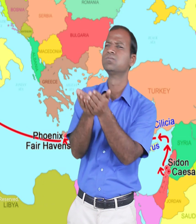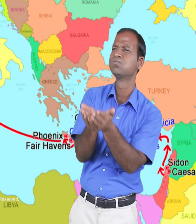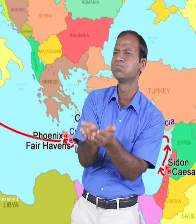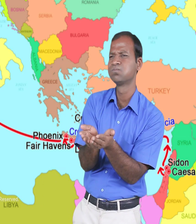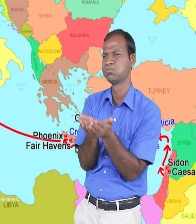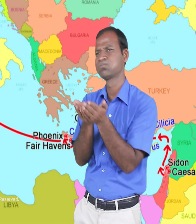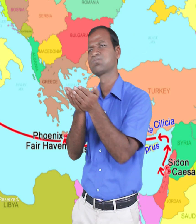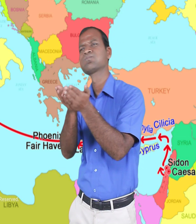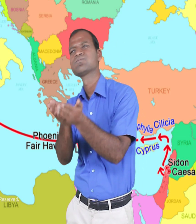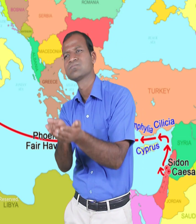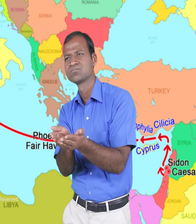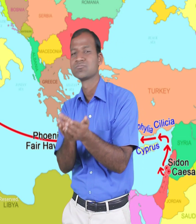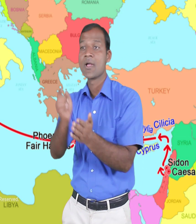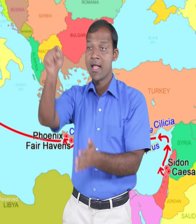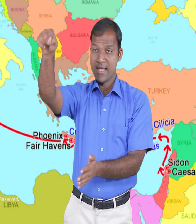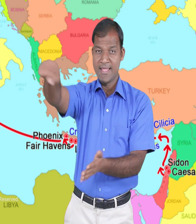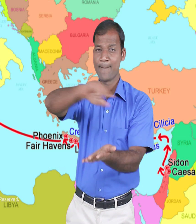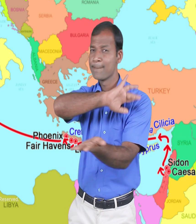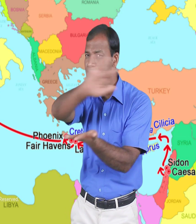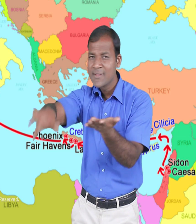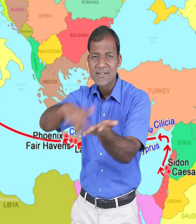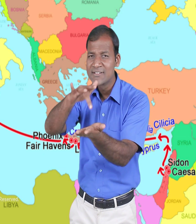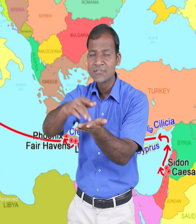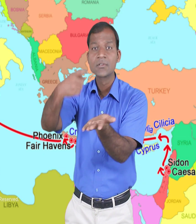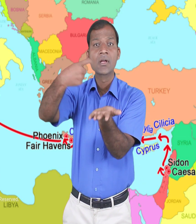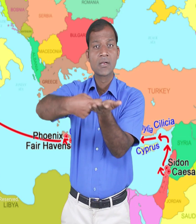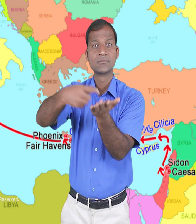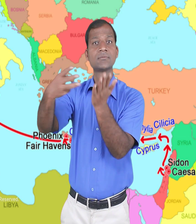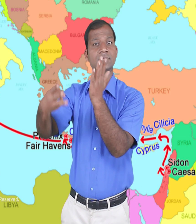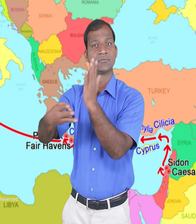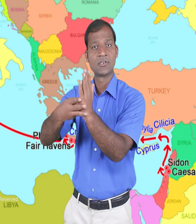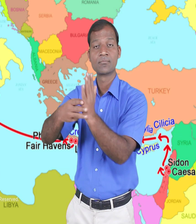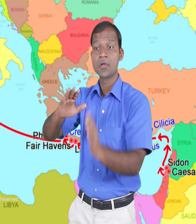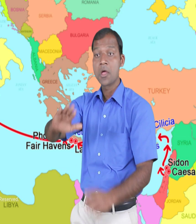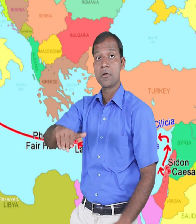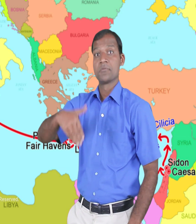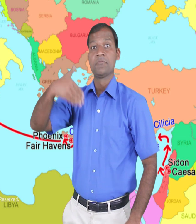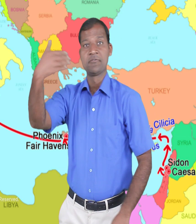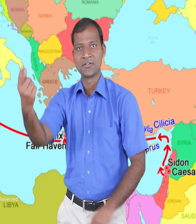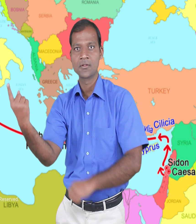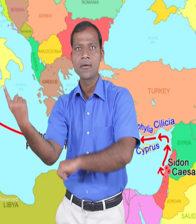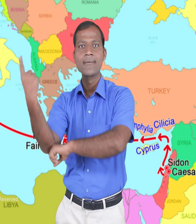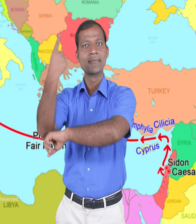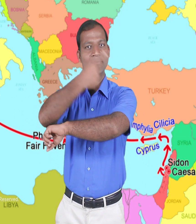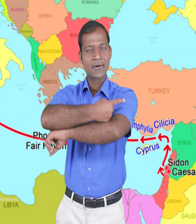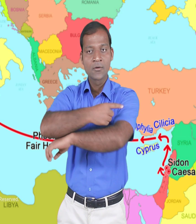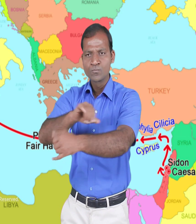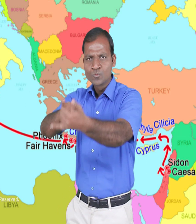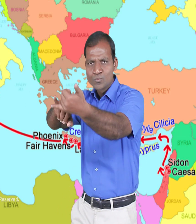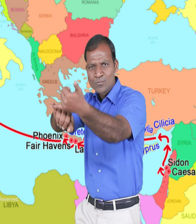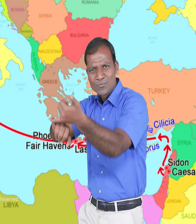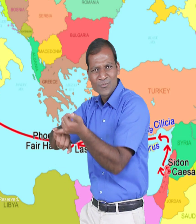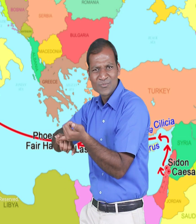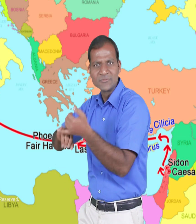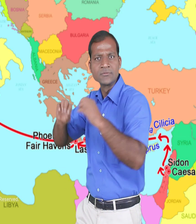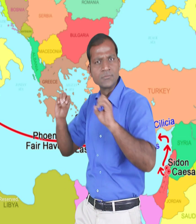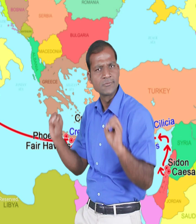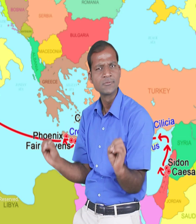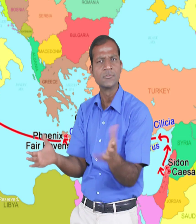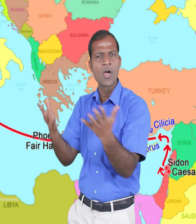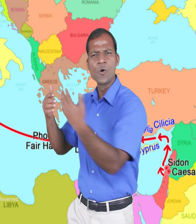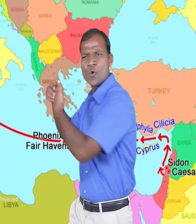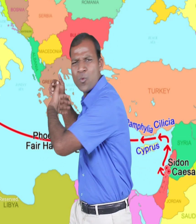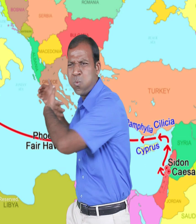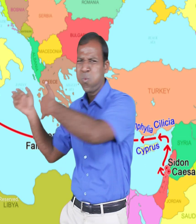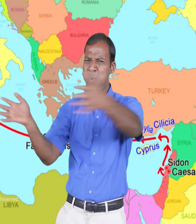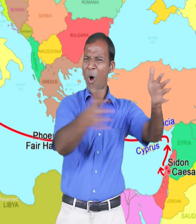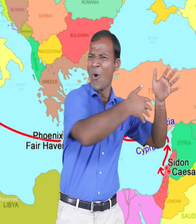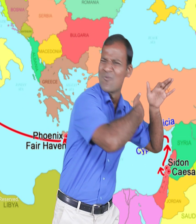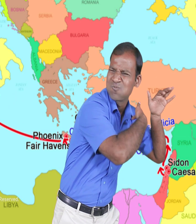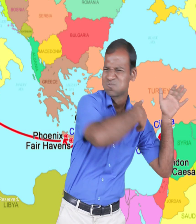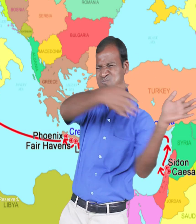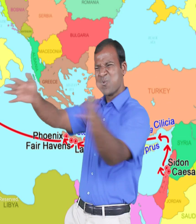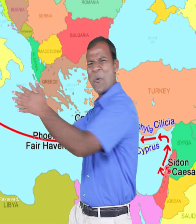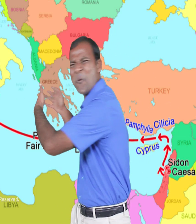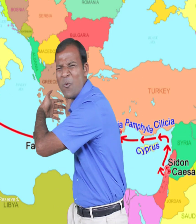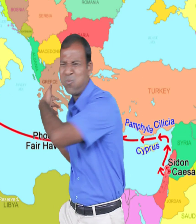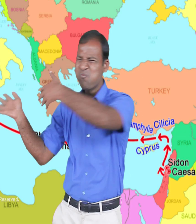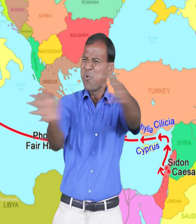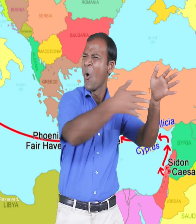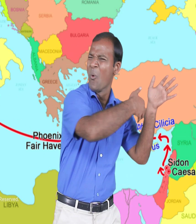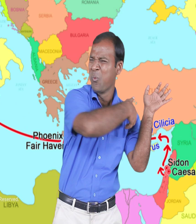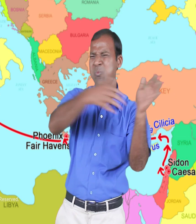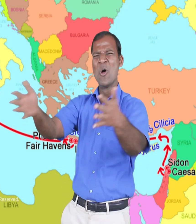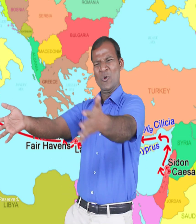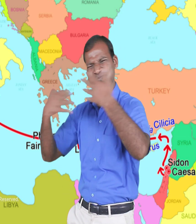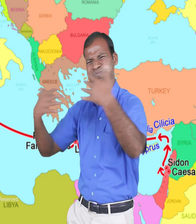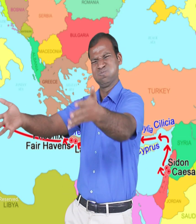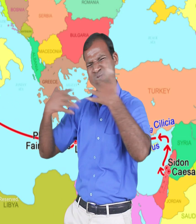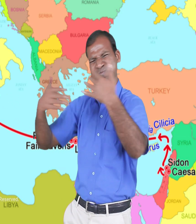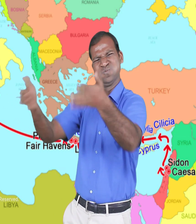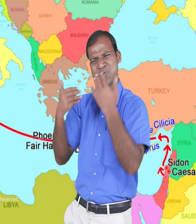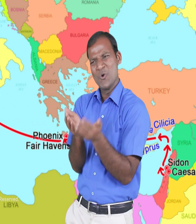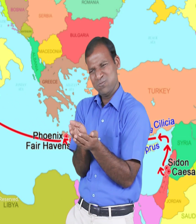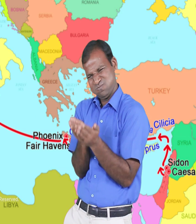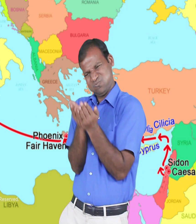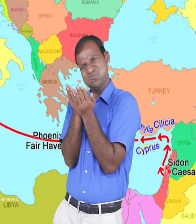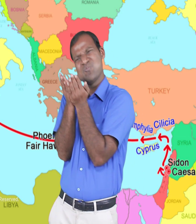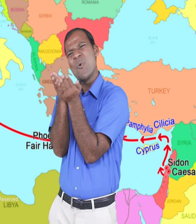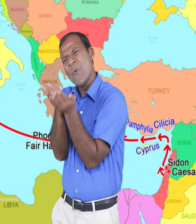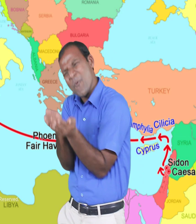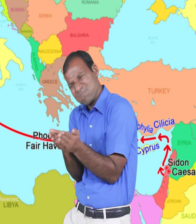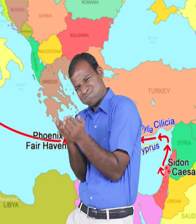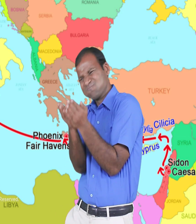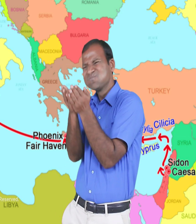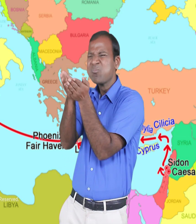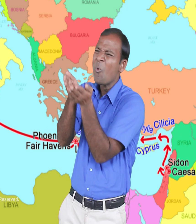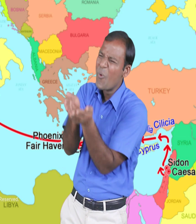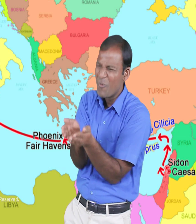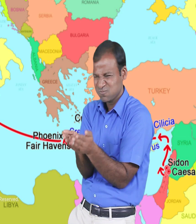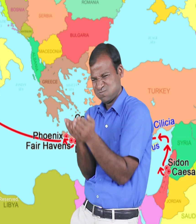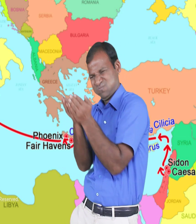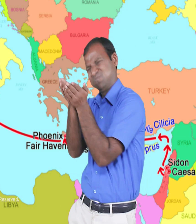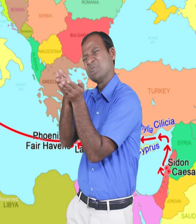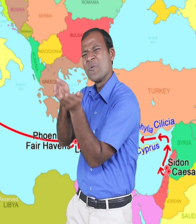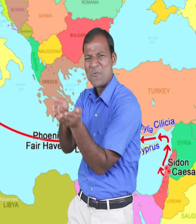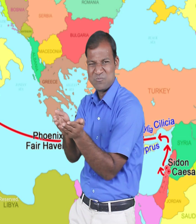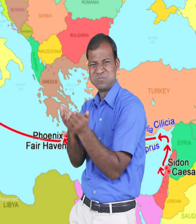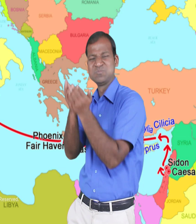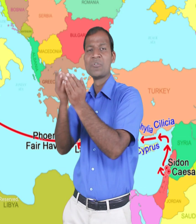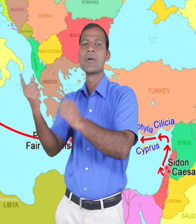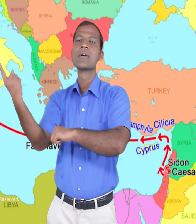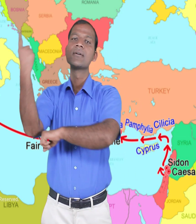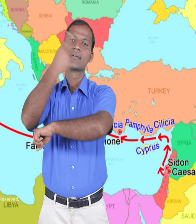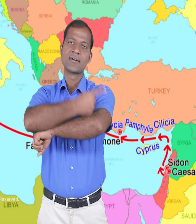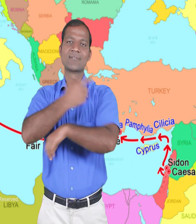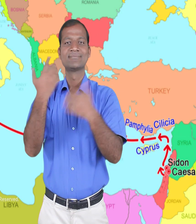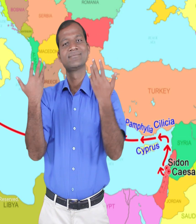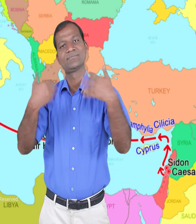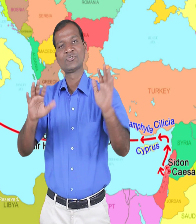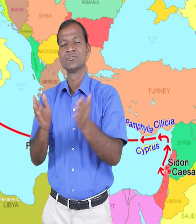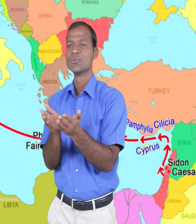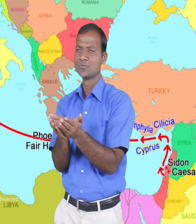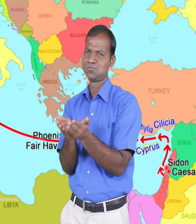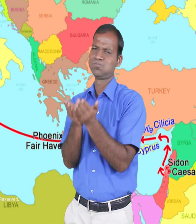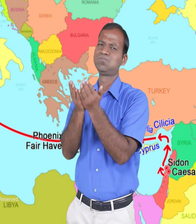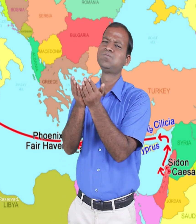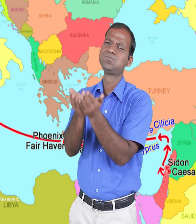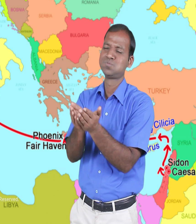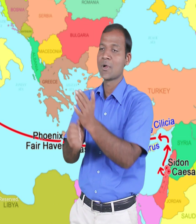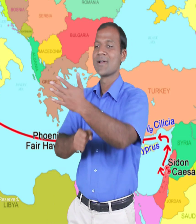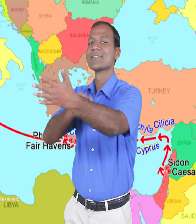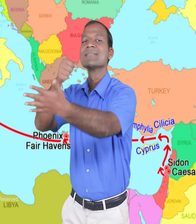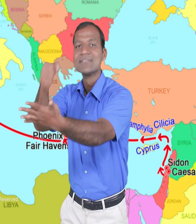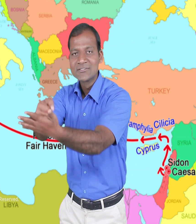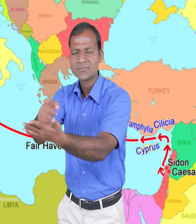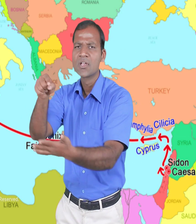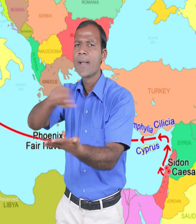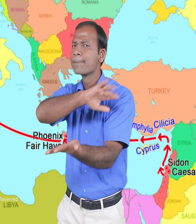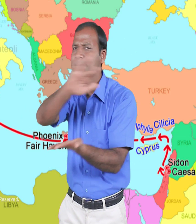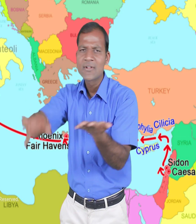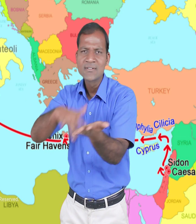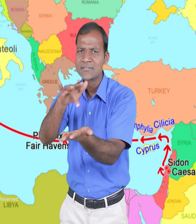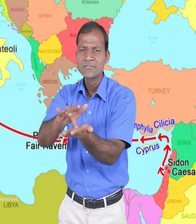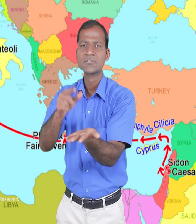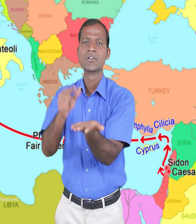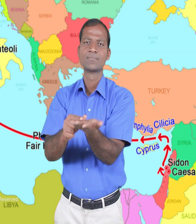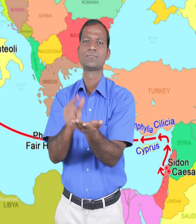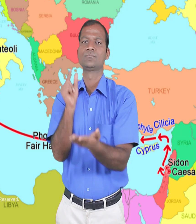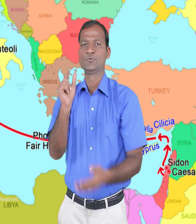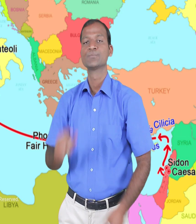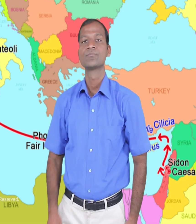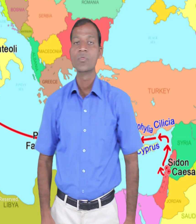From there we weighed anchor and came to Rhegium.